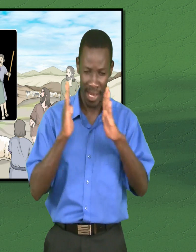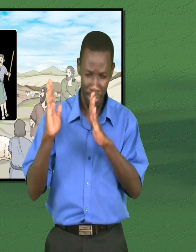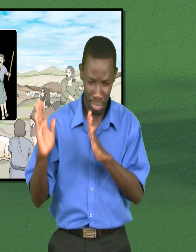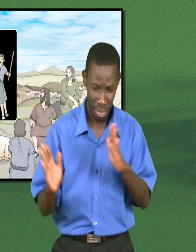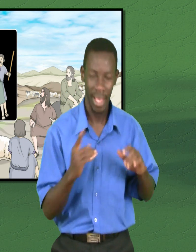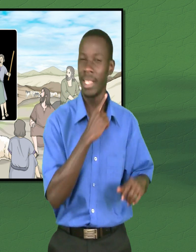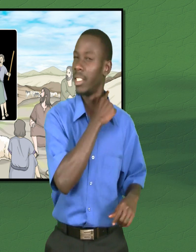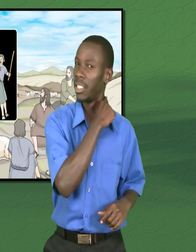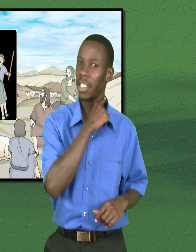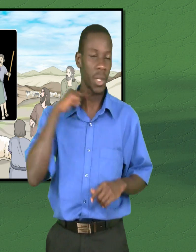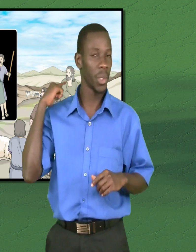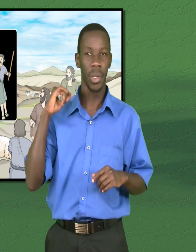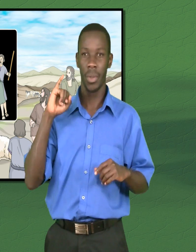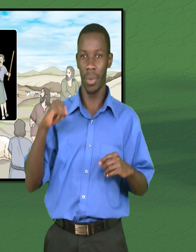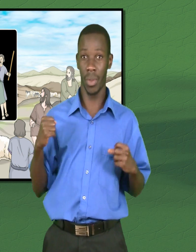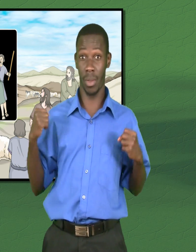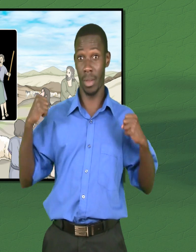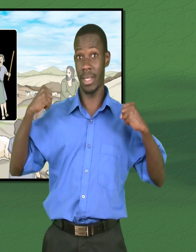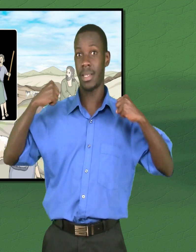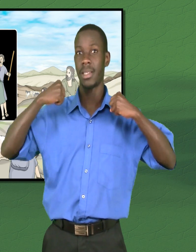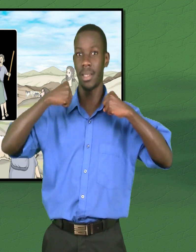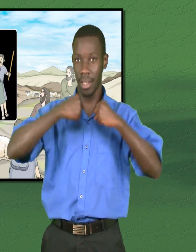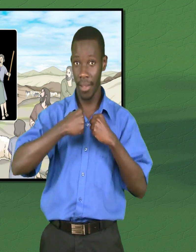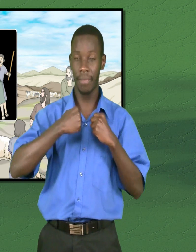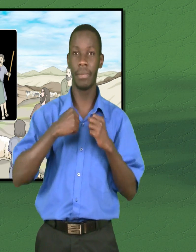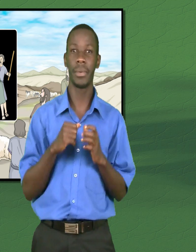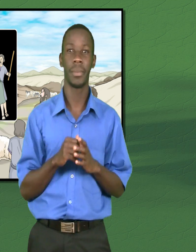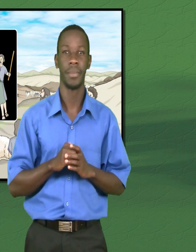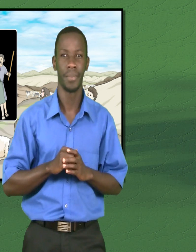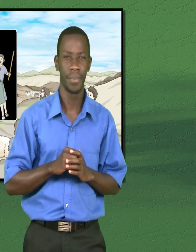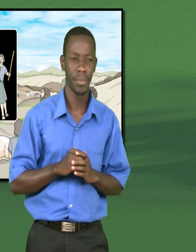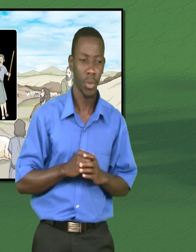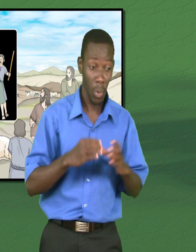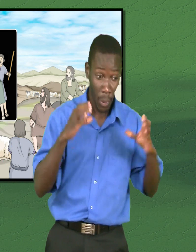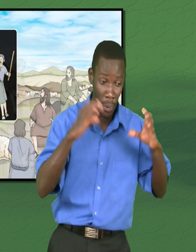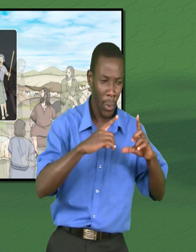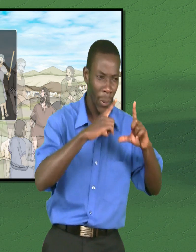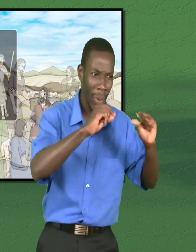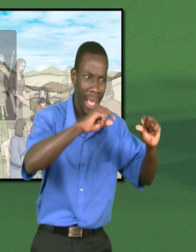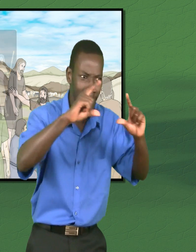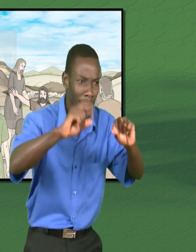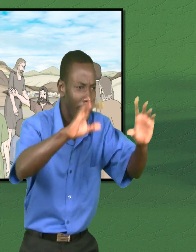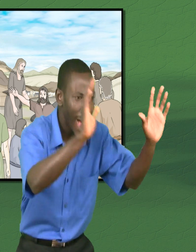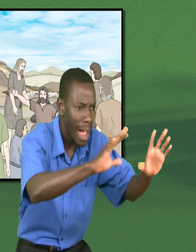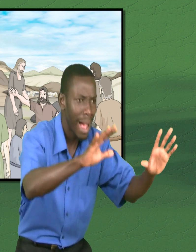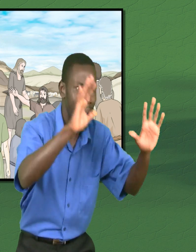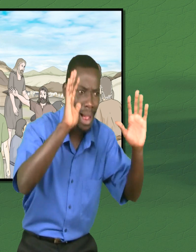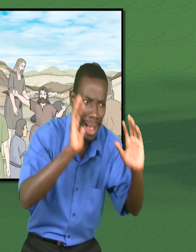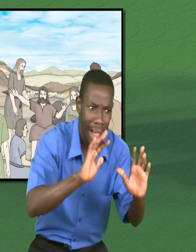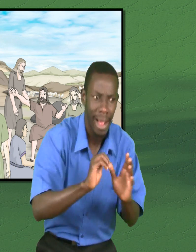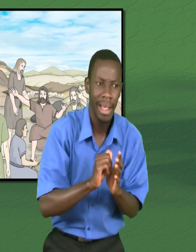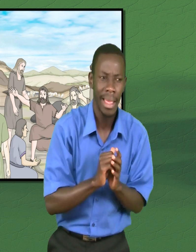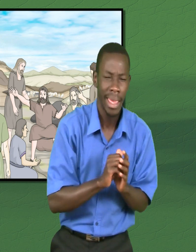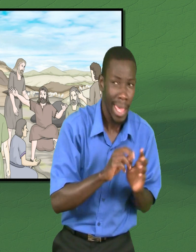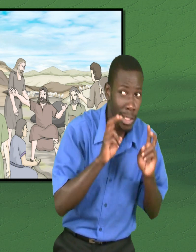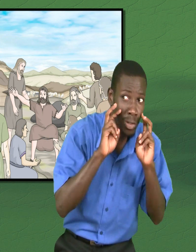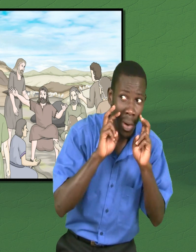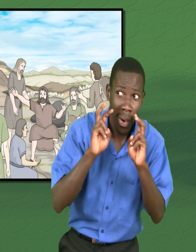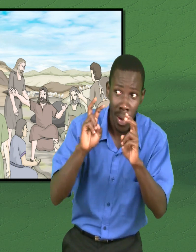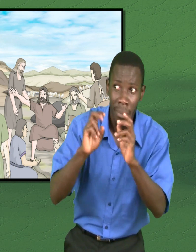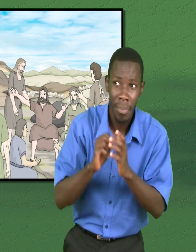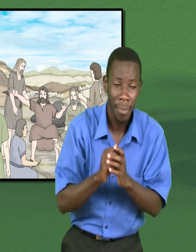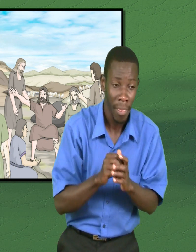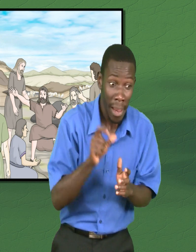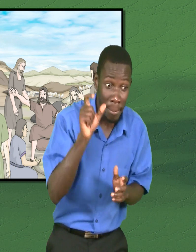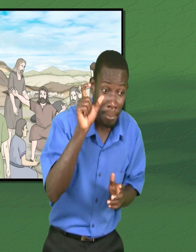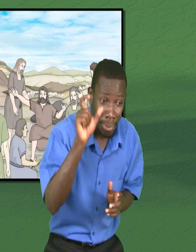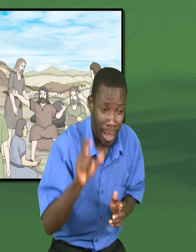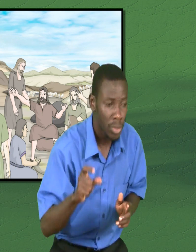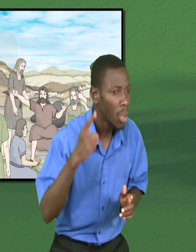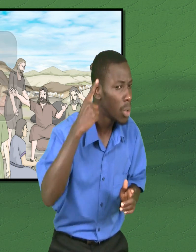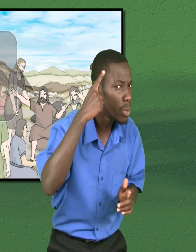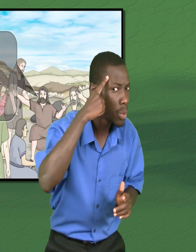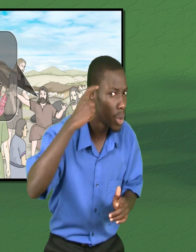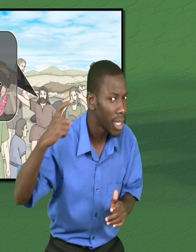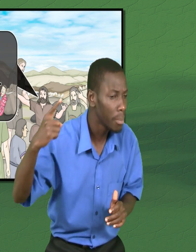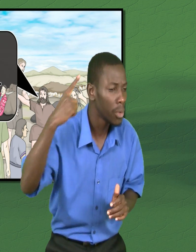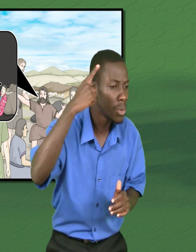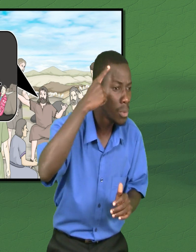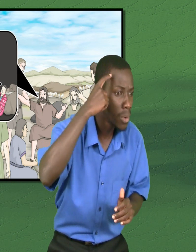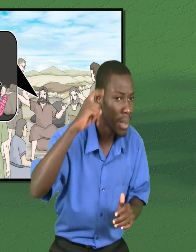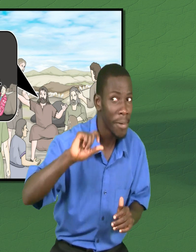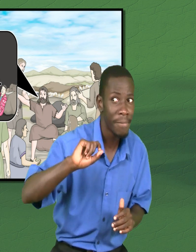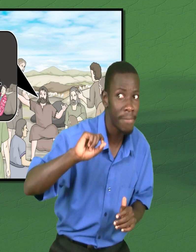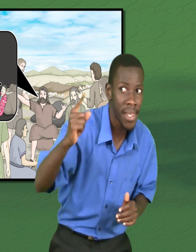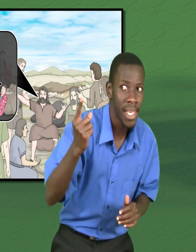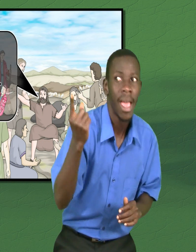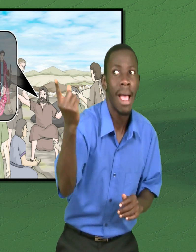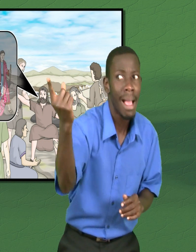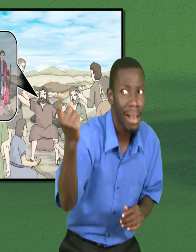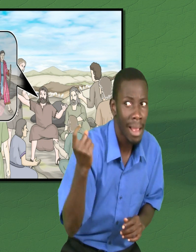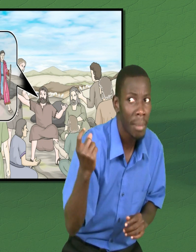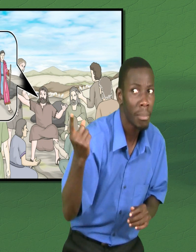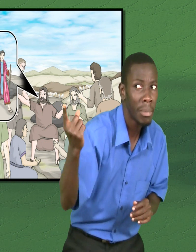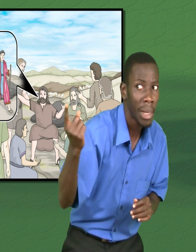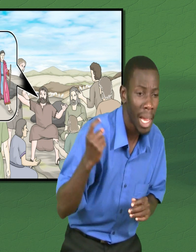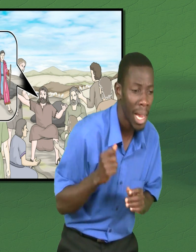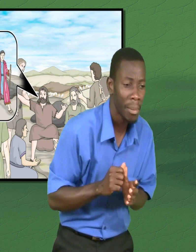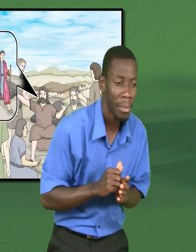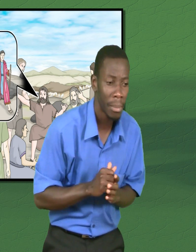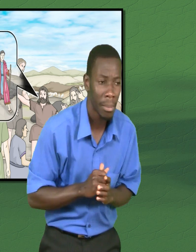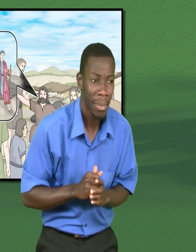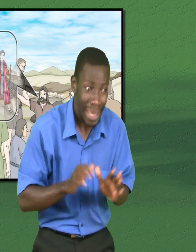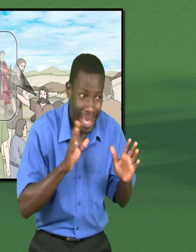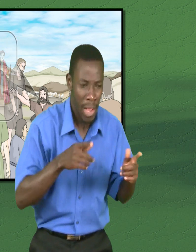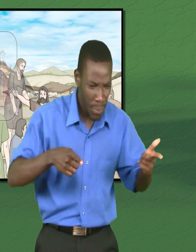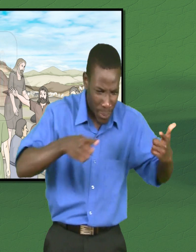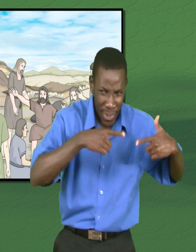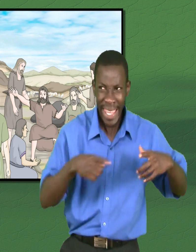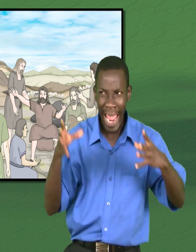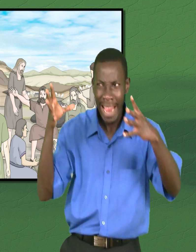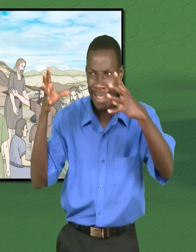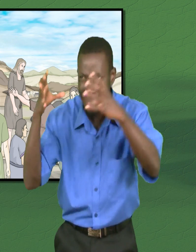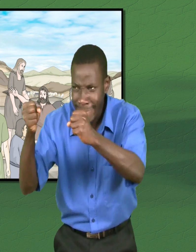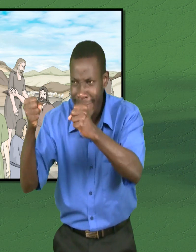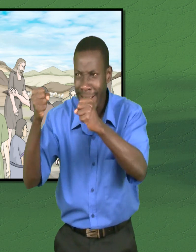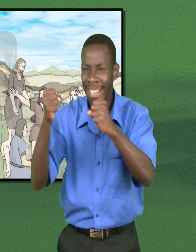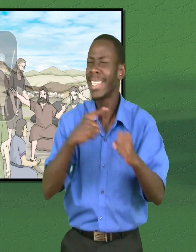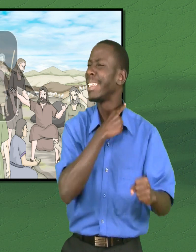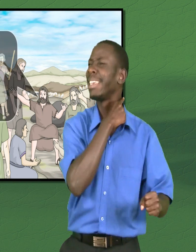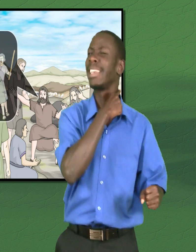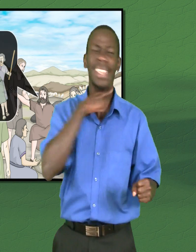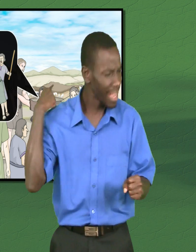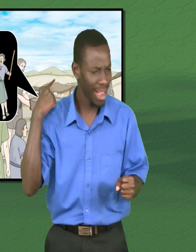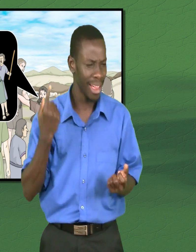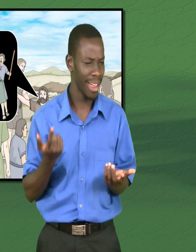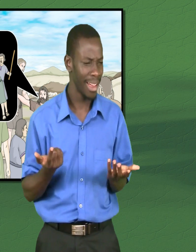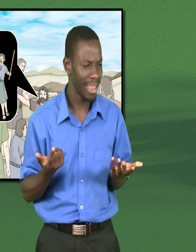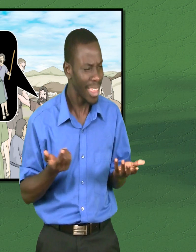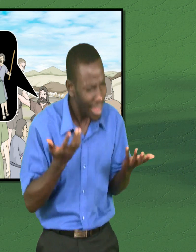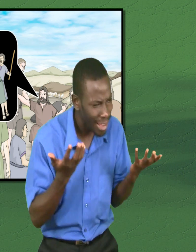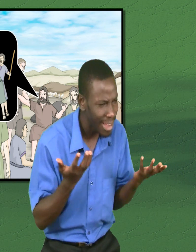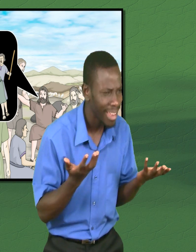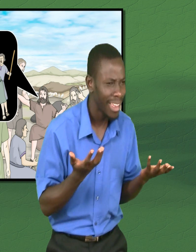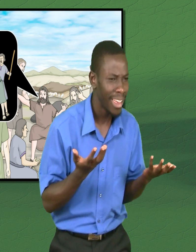“Here comes that dreamer!” they said to one another.